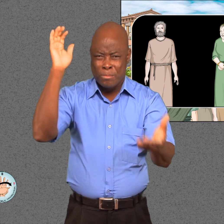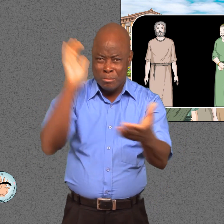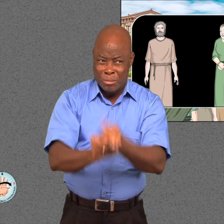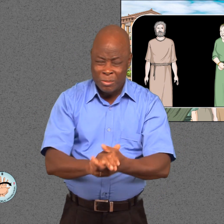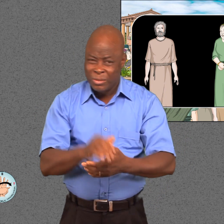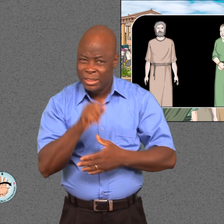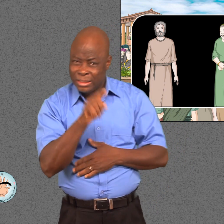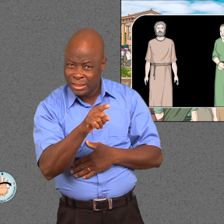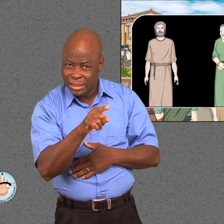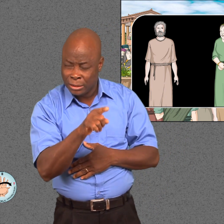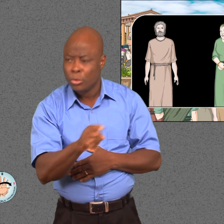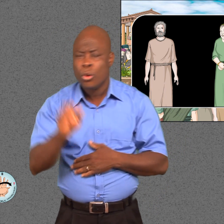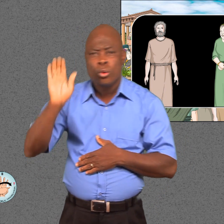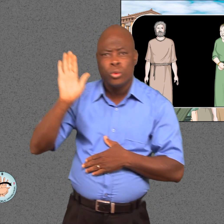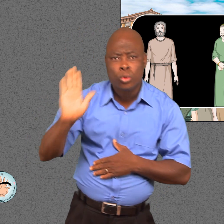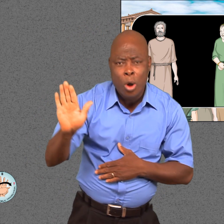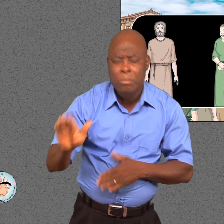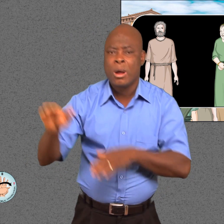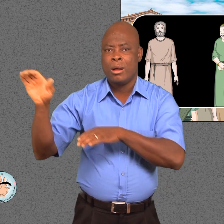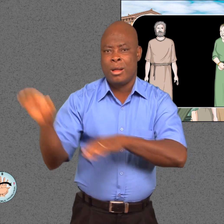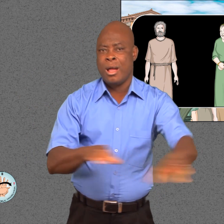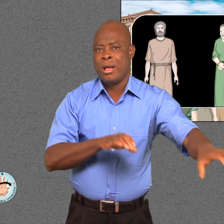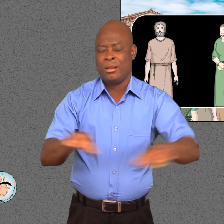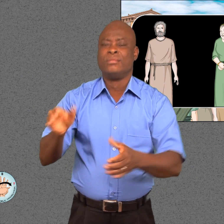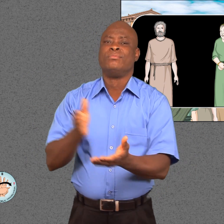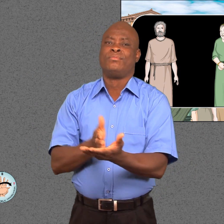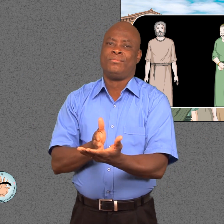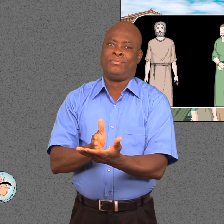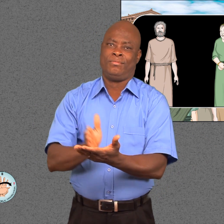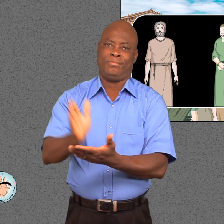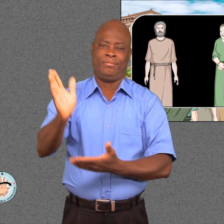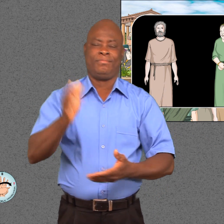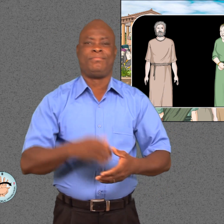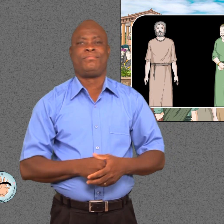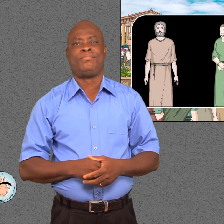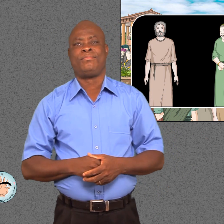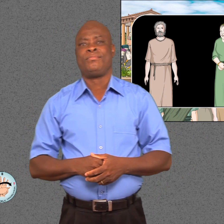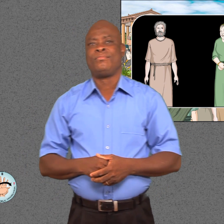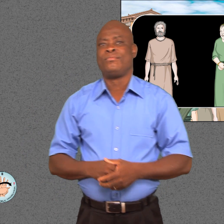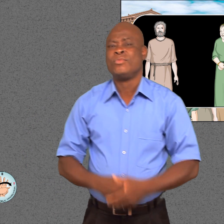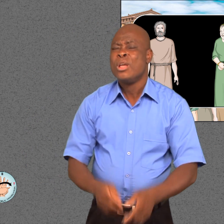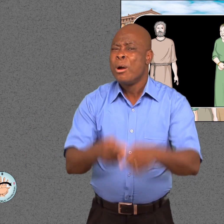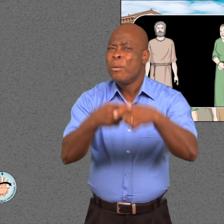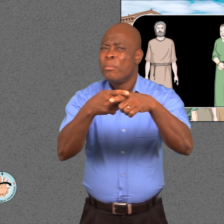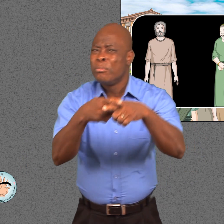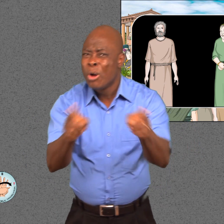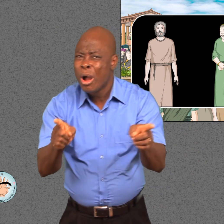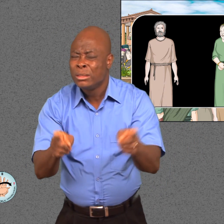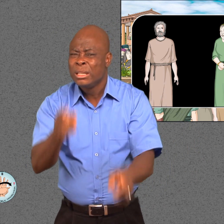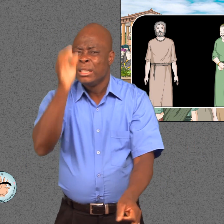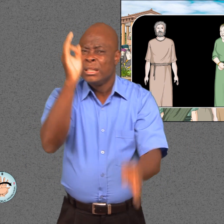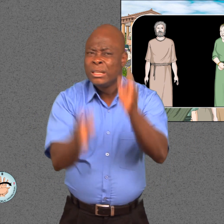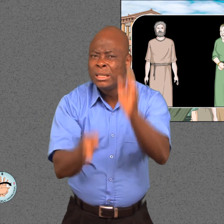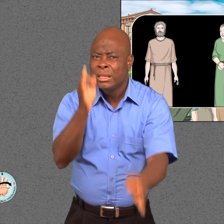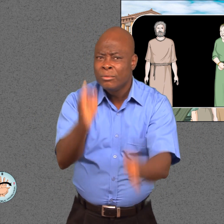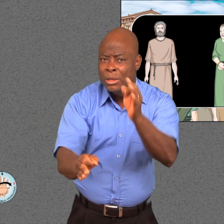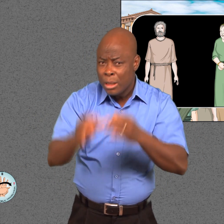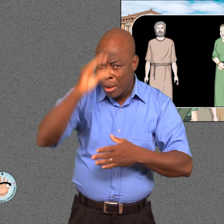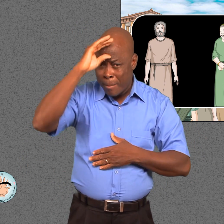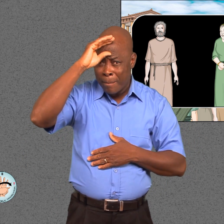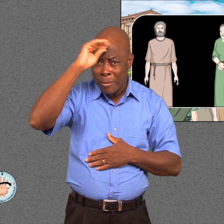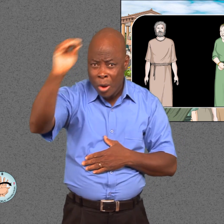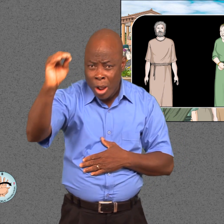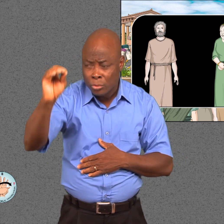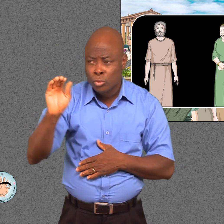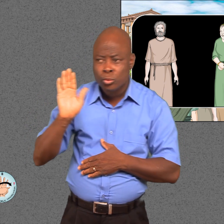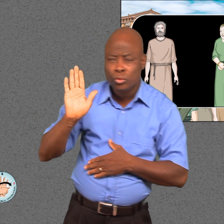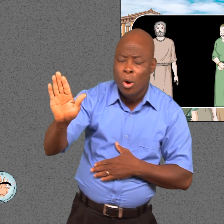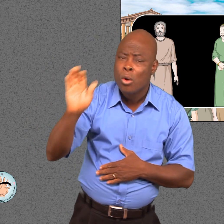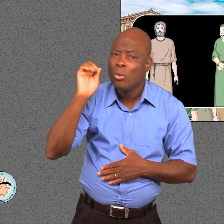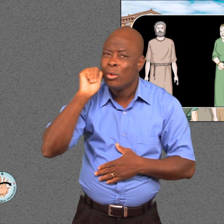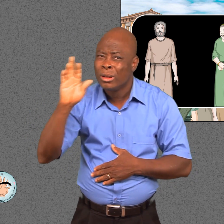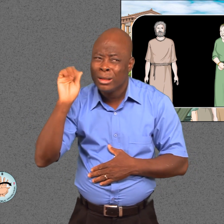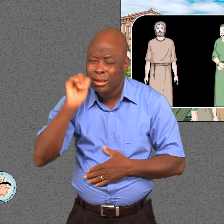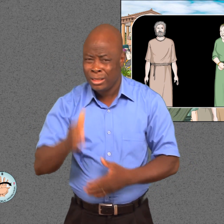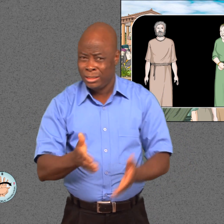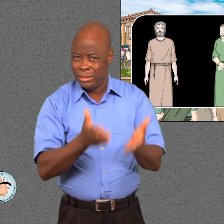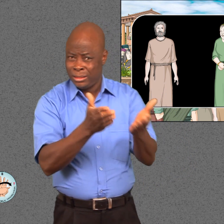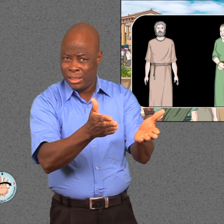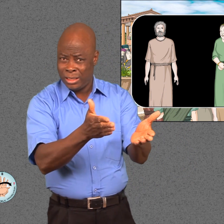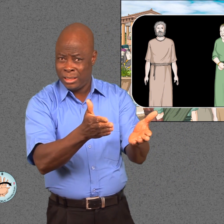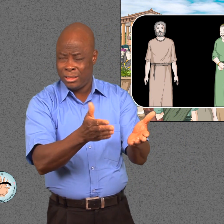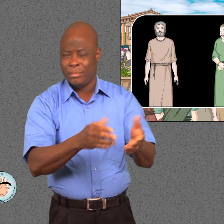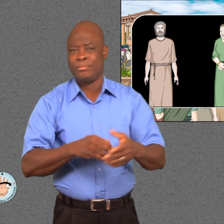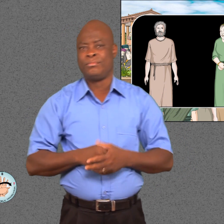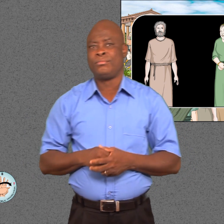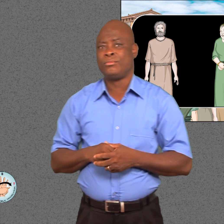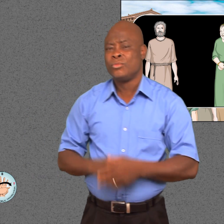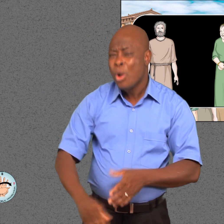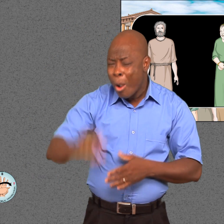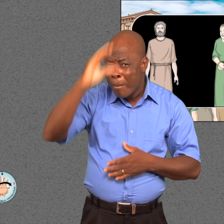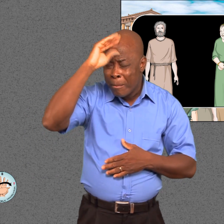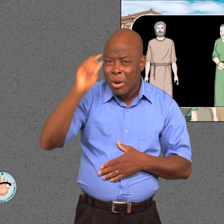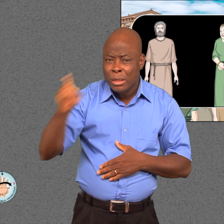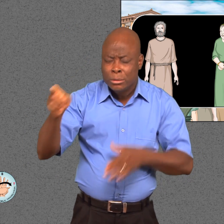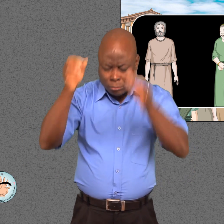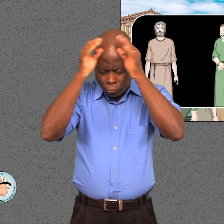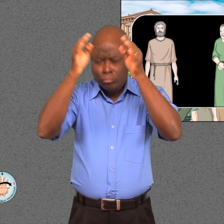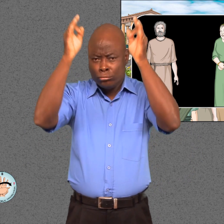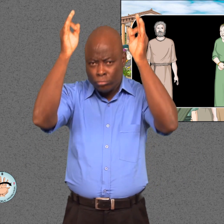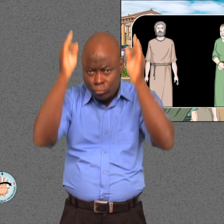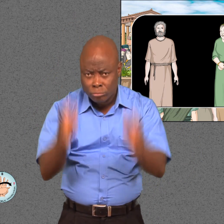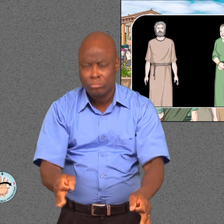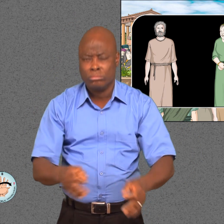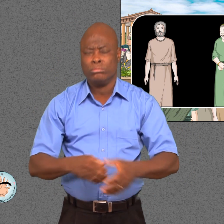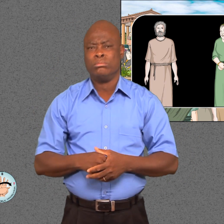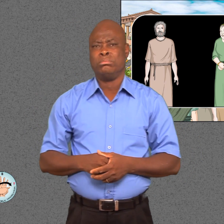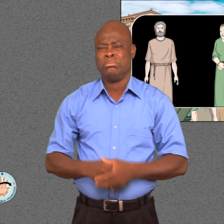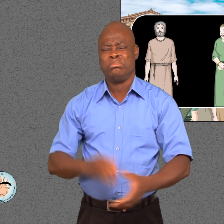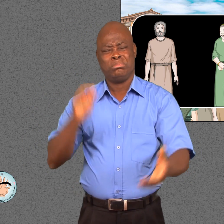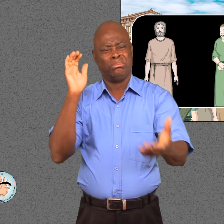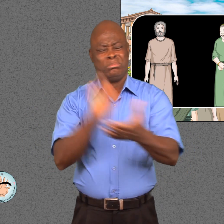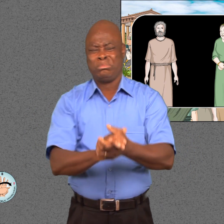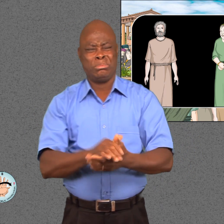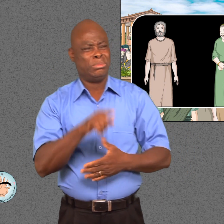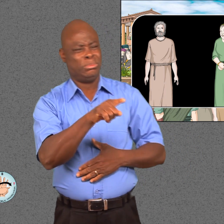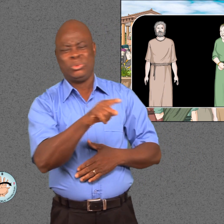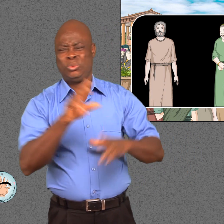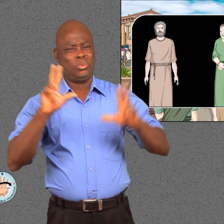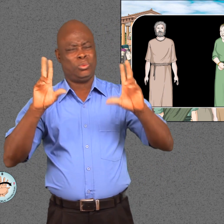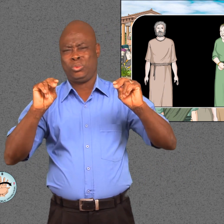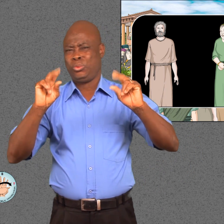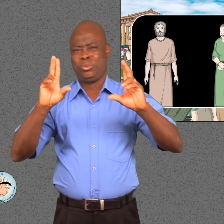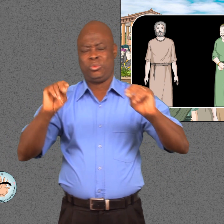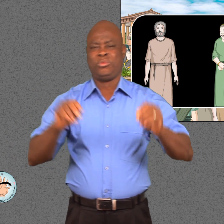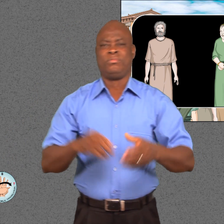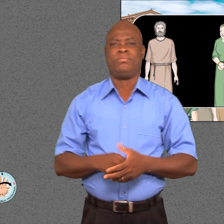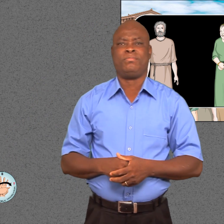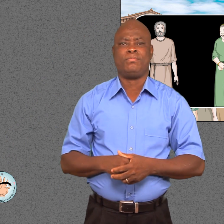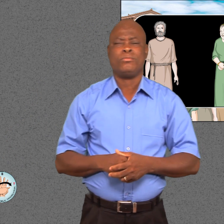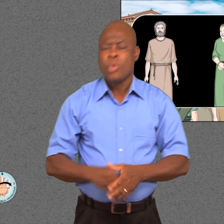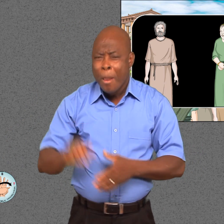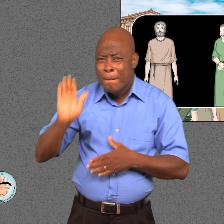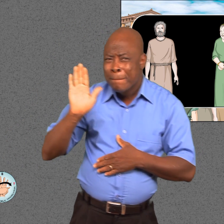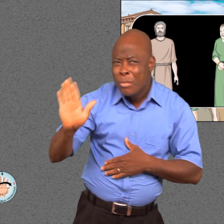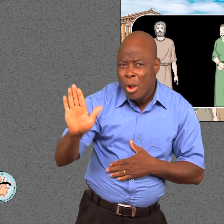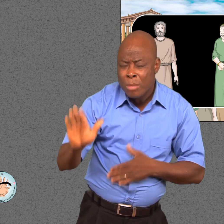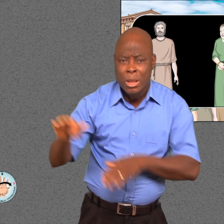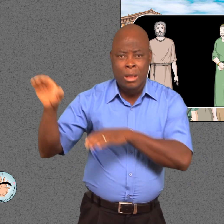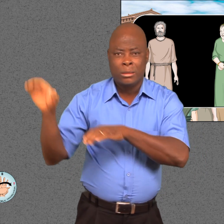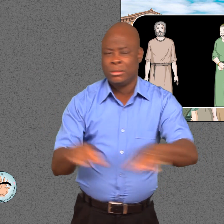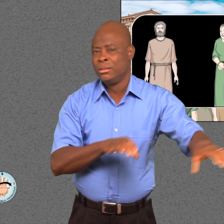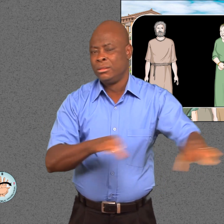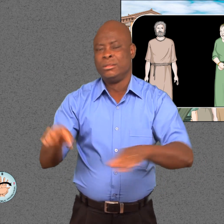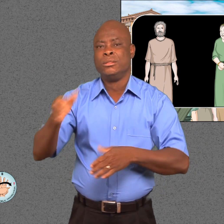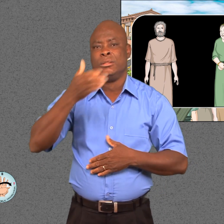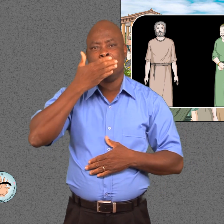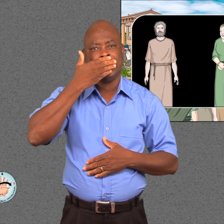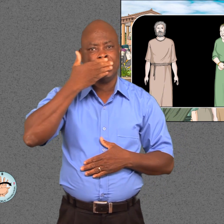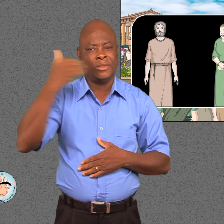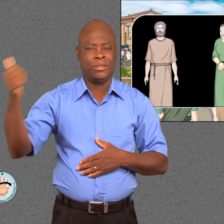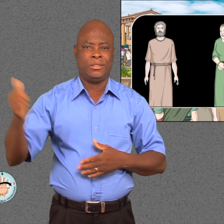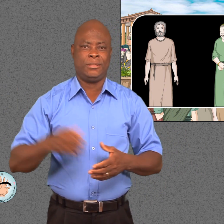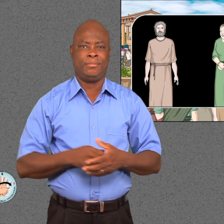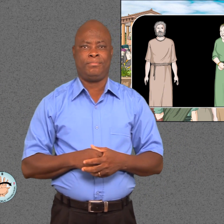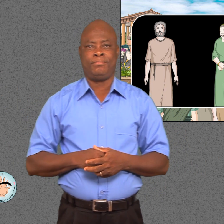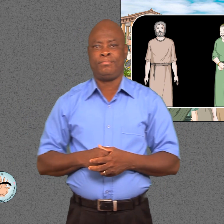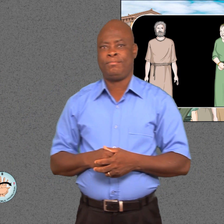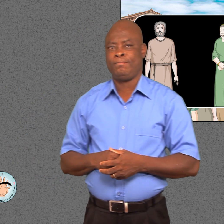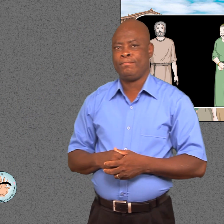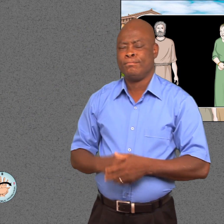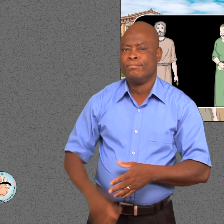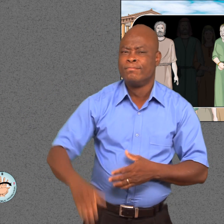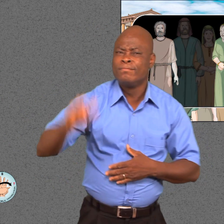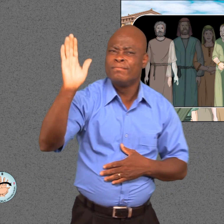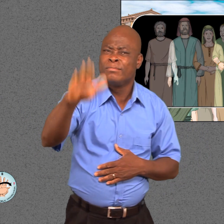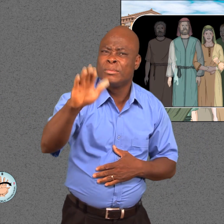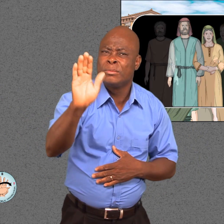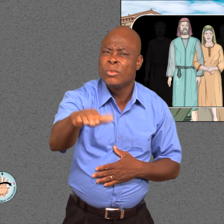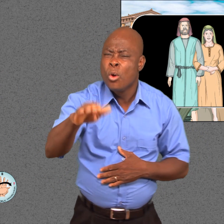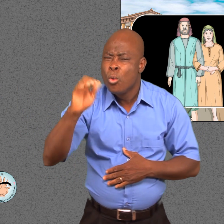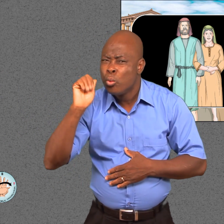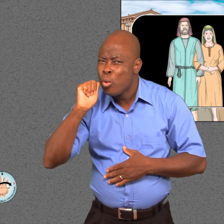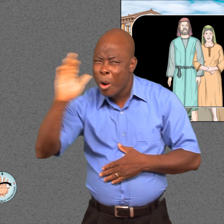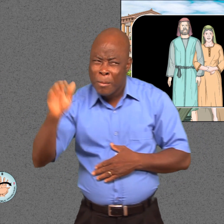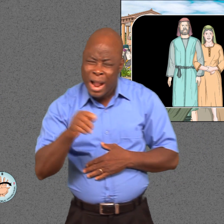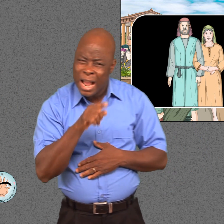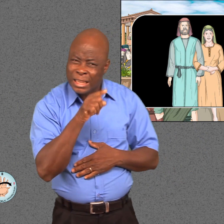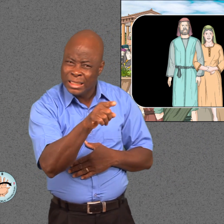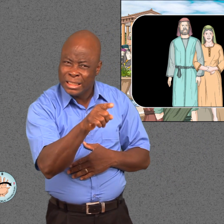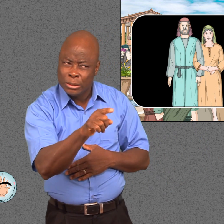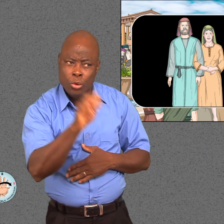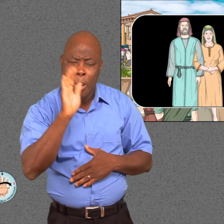So then, he who marries the virgin does well, but he who does not marry her does even better.